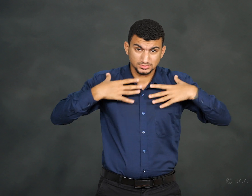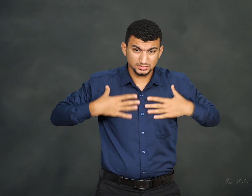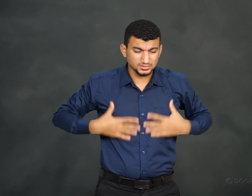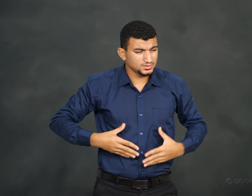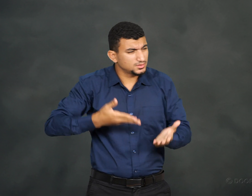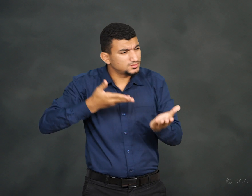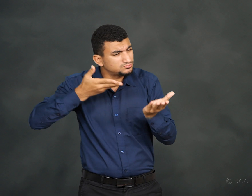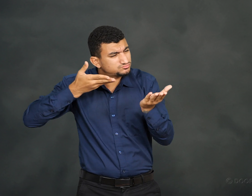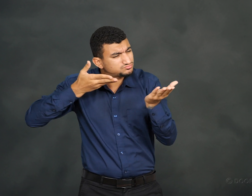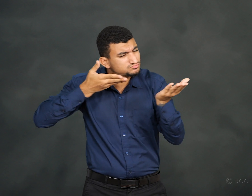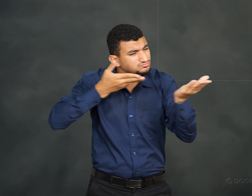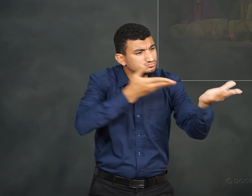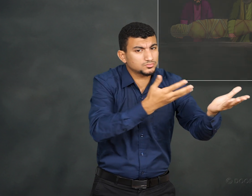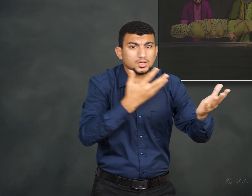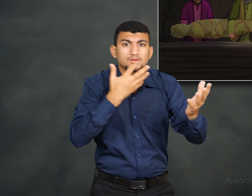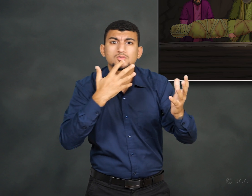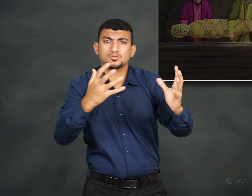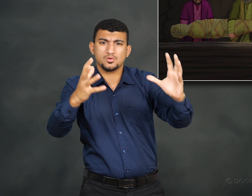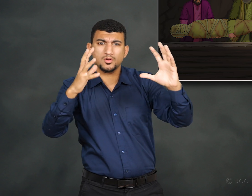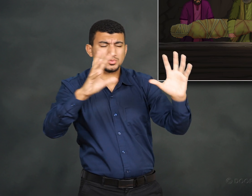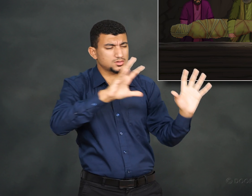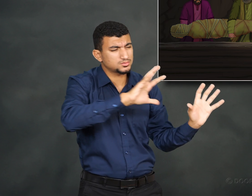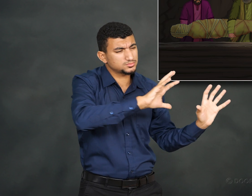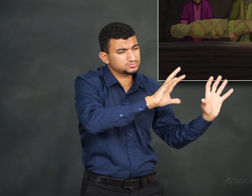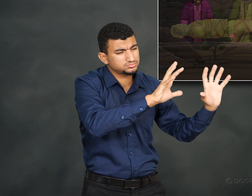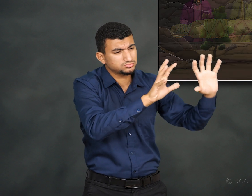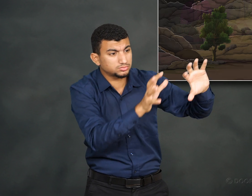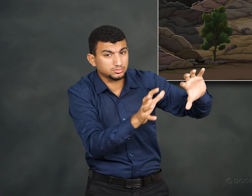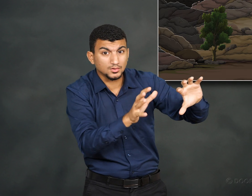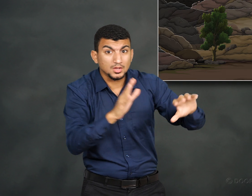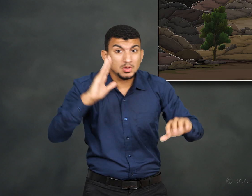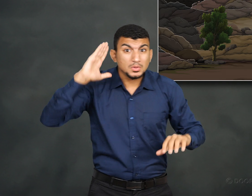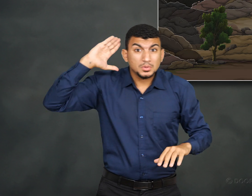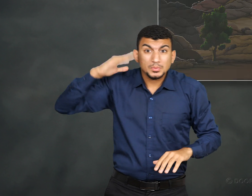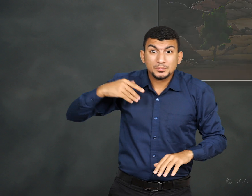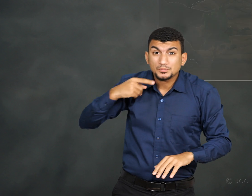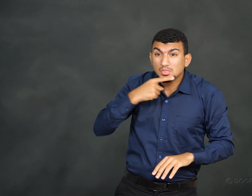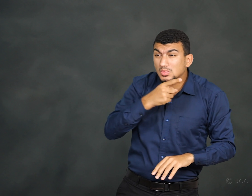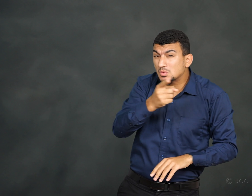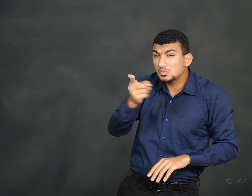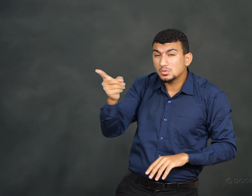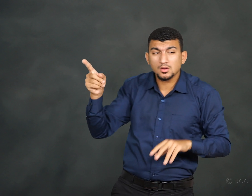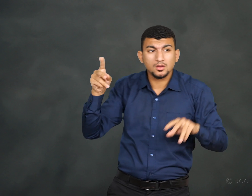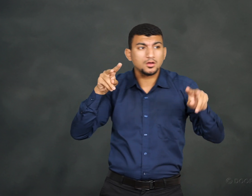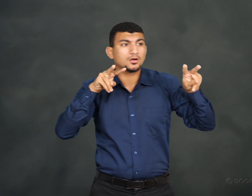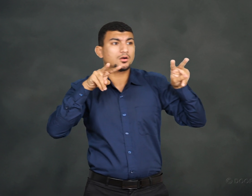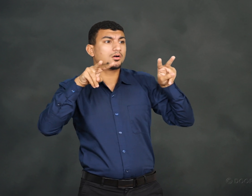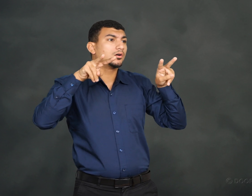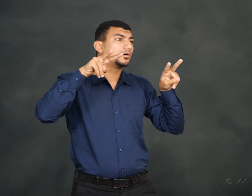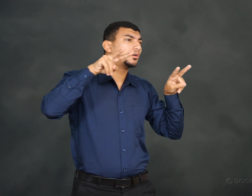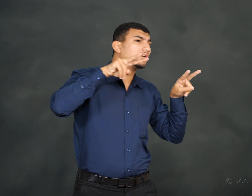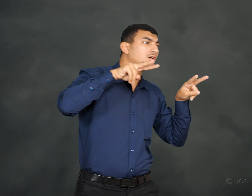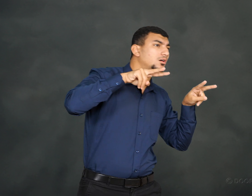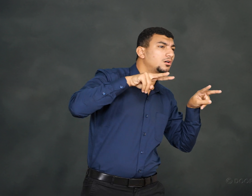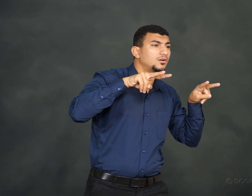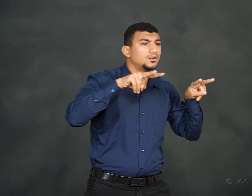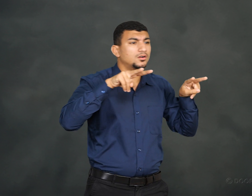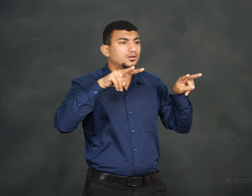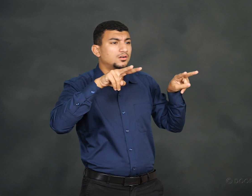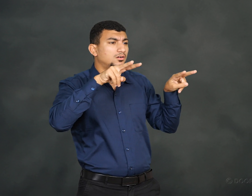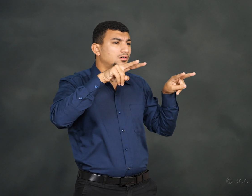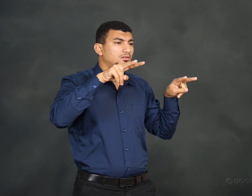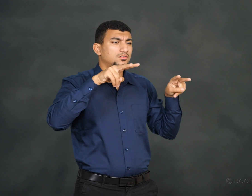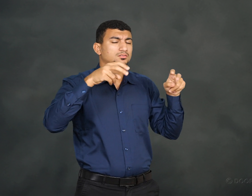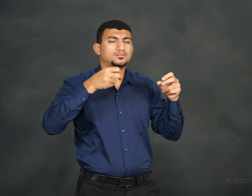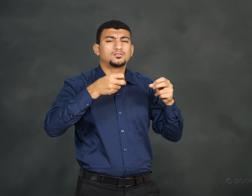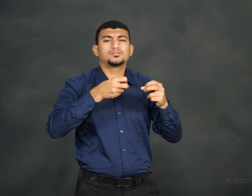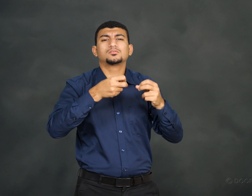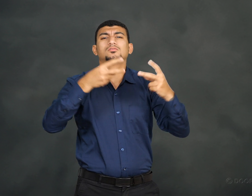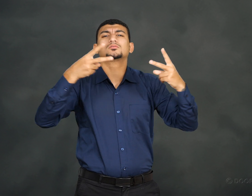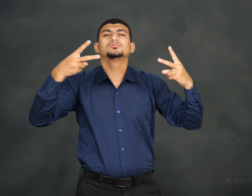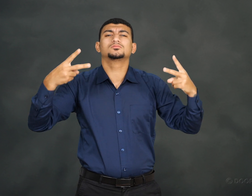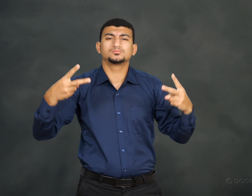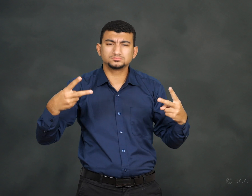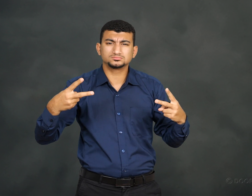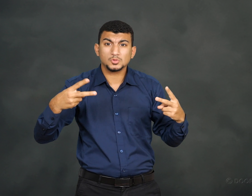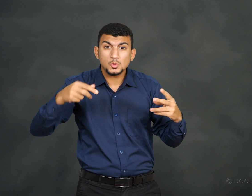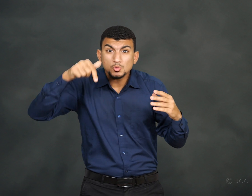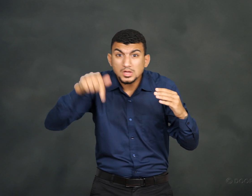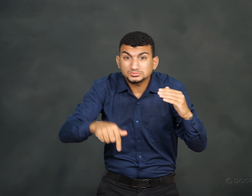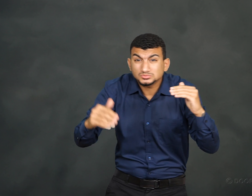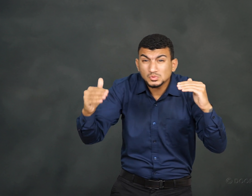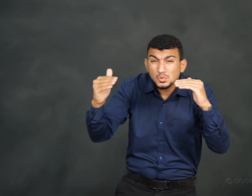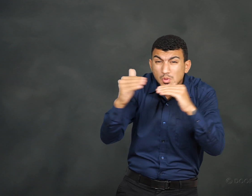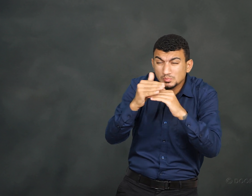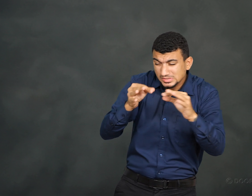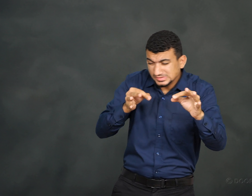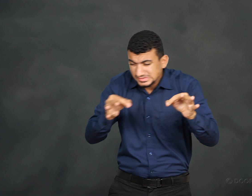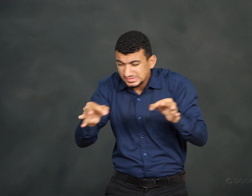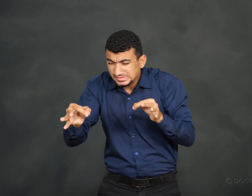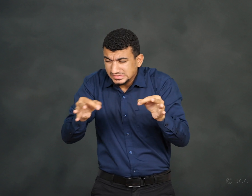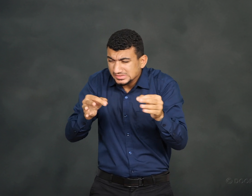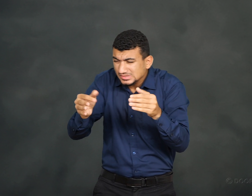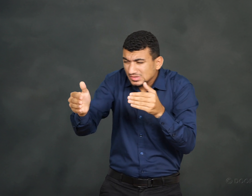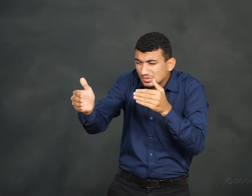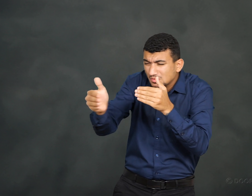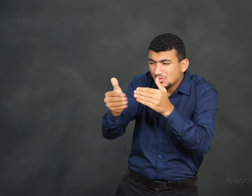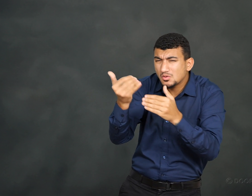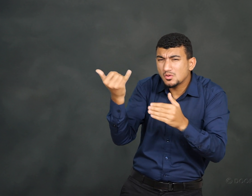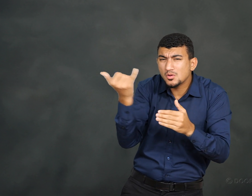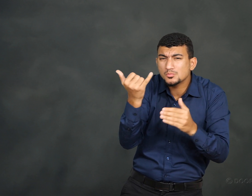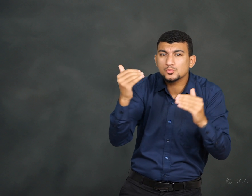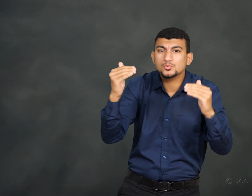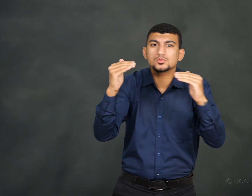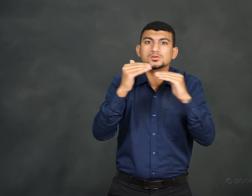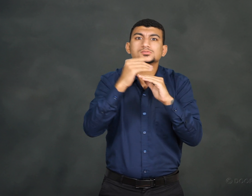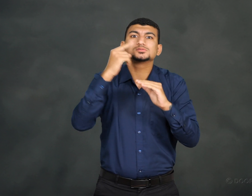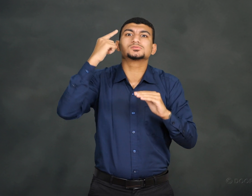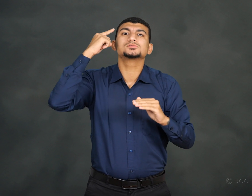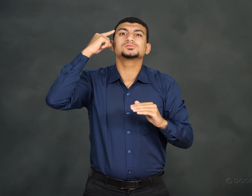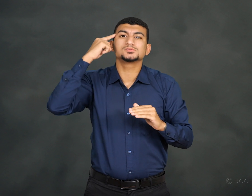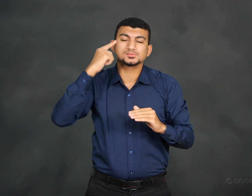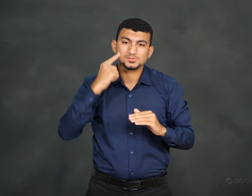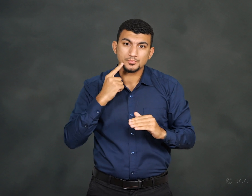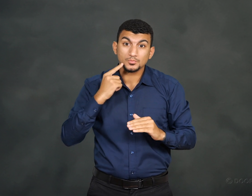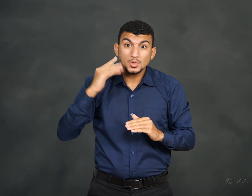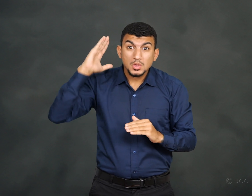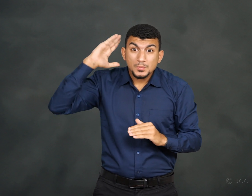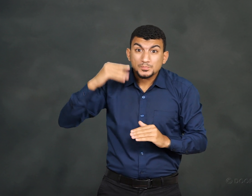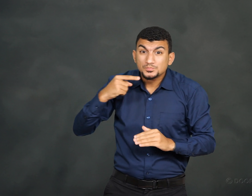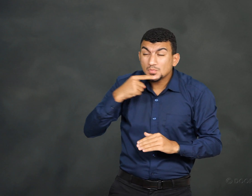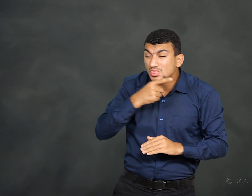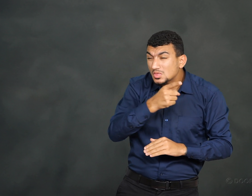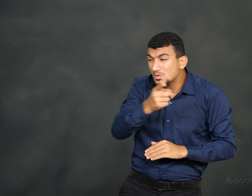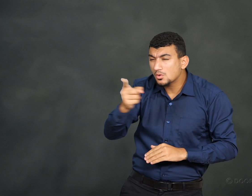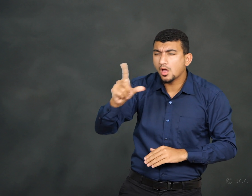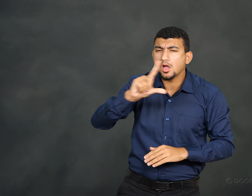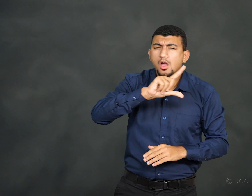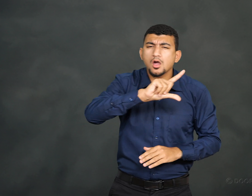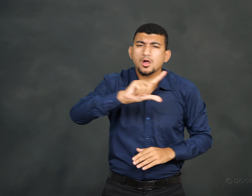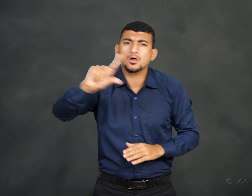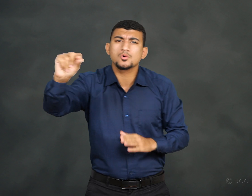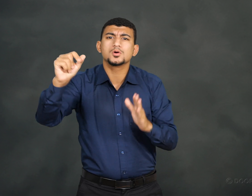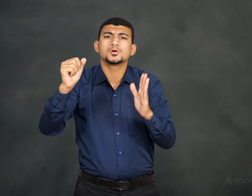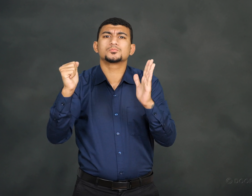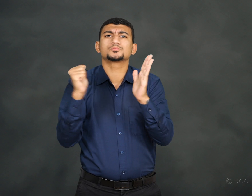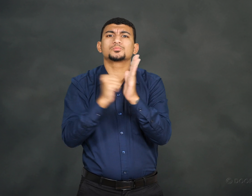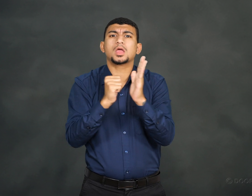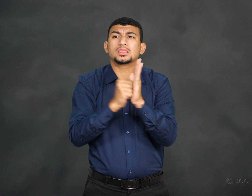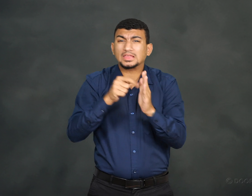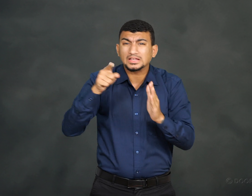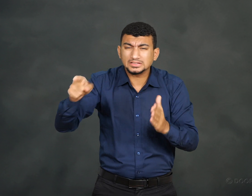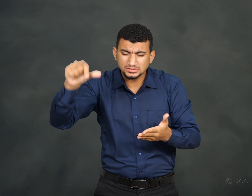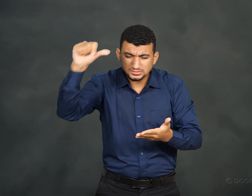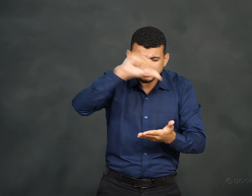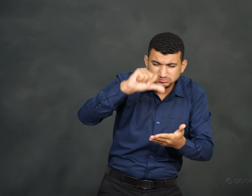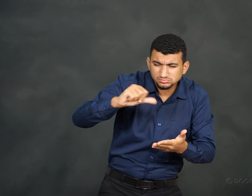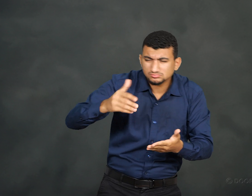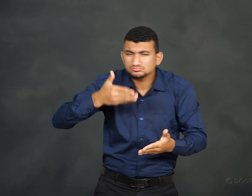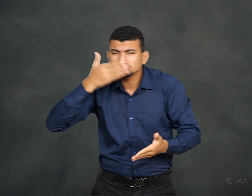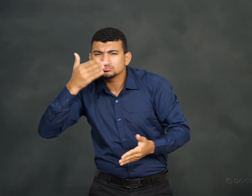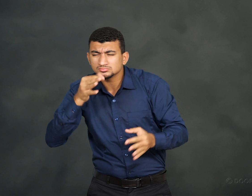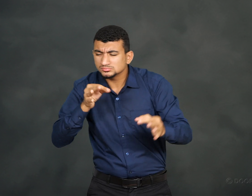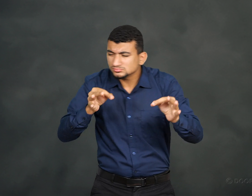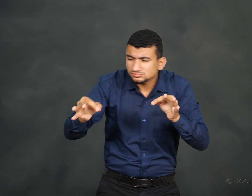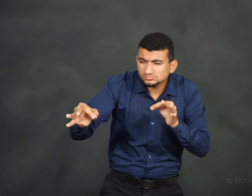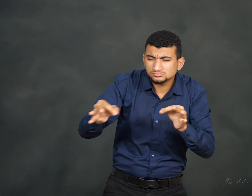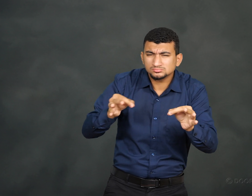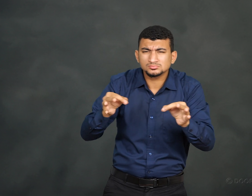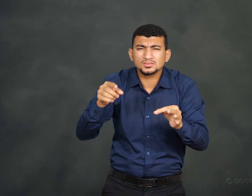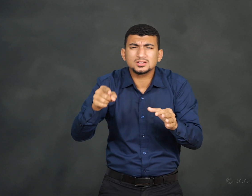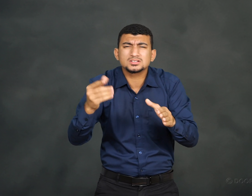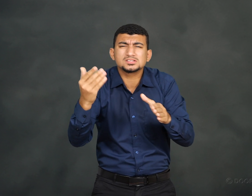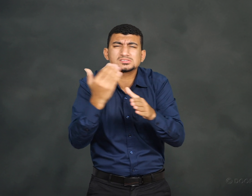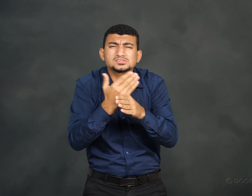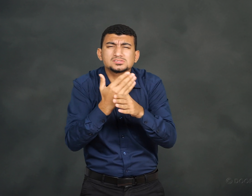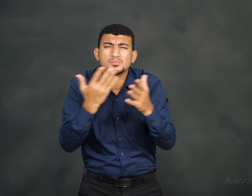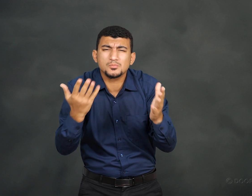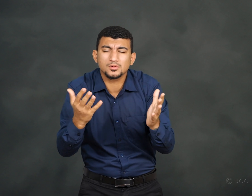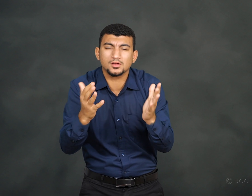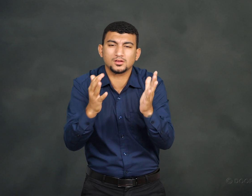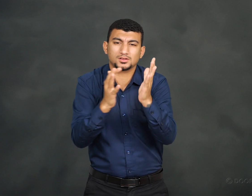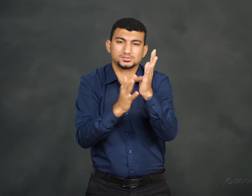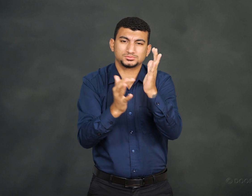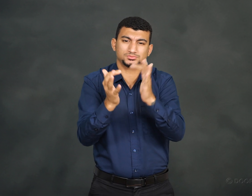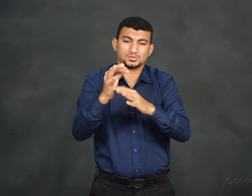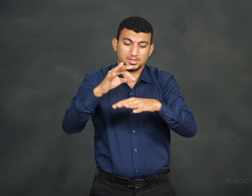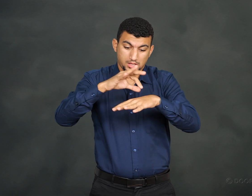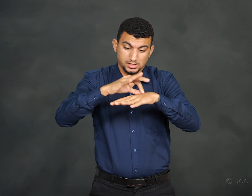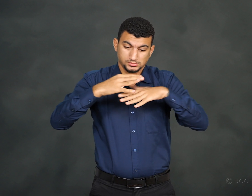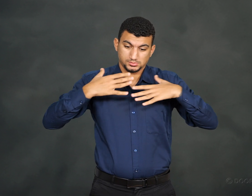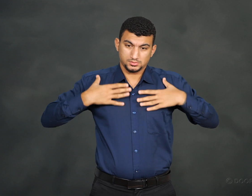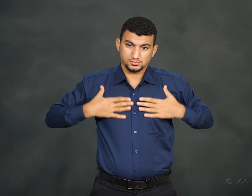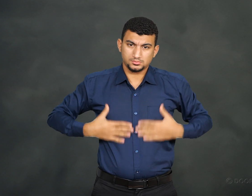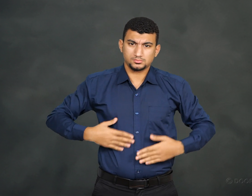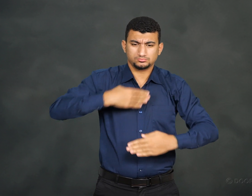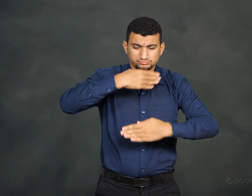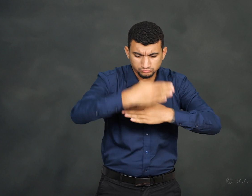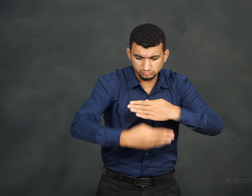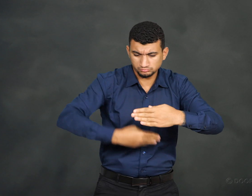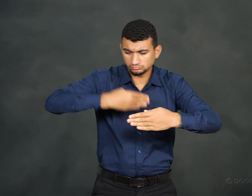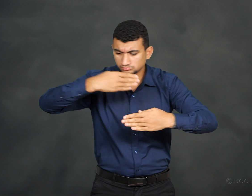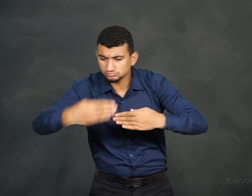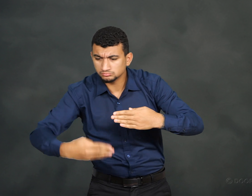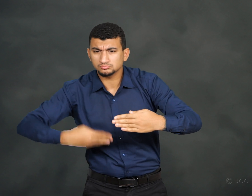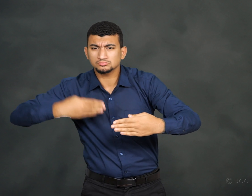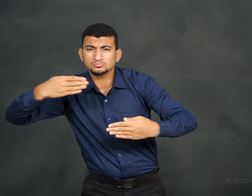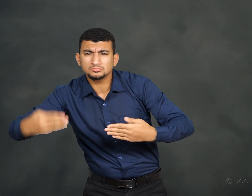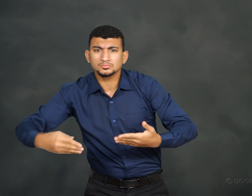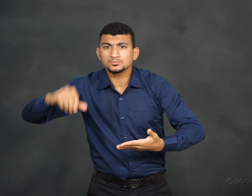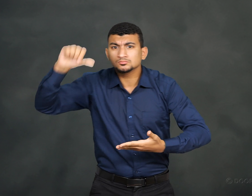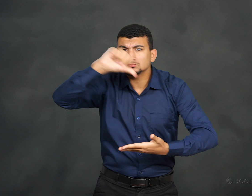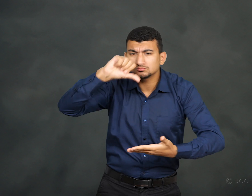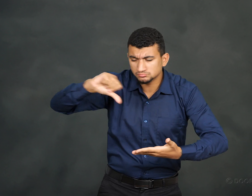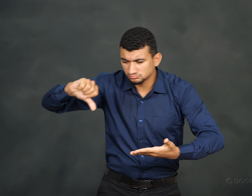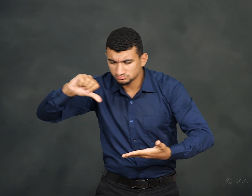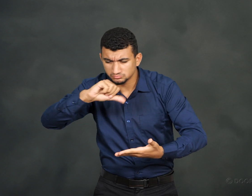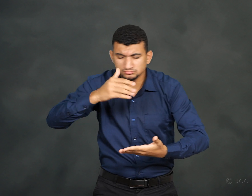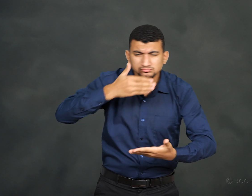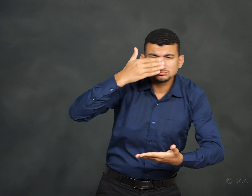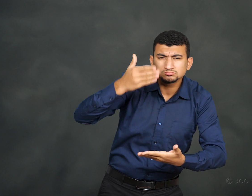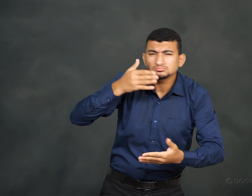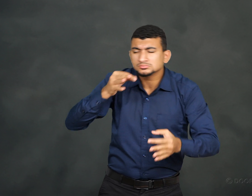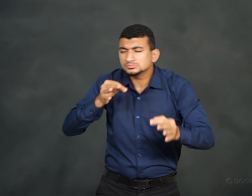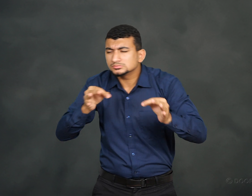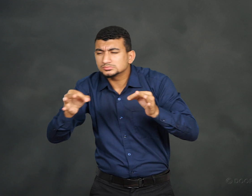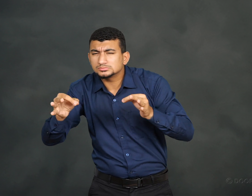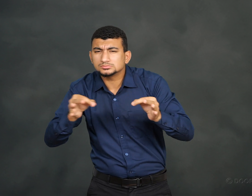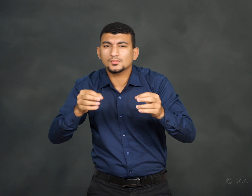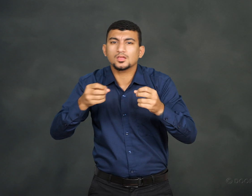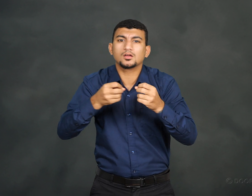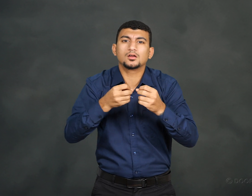The women who had come with Jesus from Galilee followed, and they saw the tomb and how His body was placed.